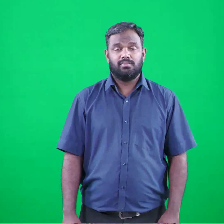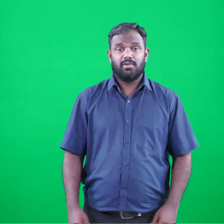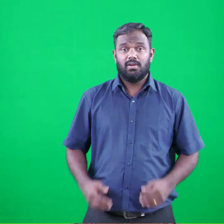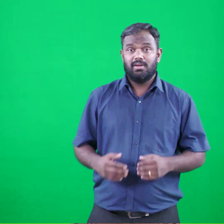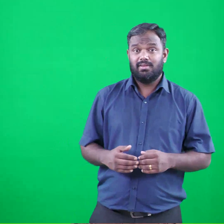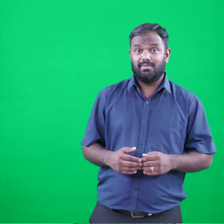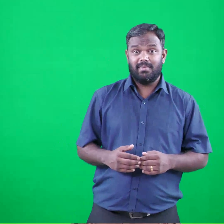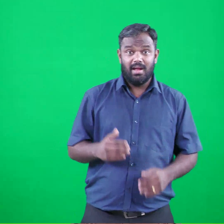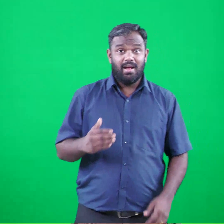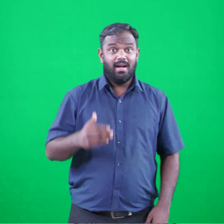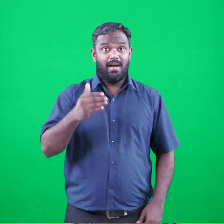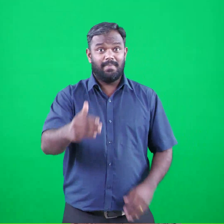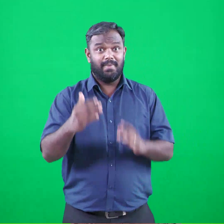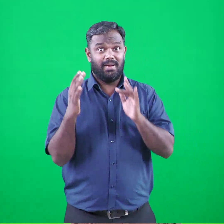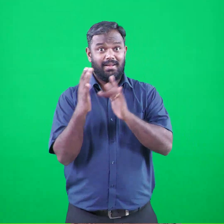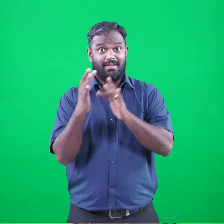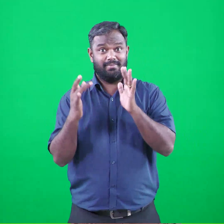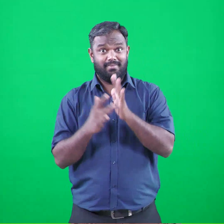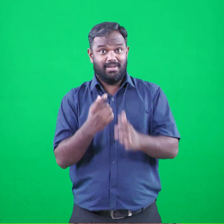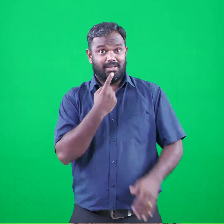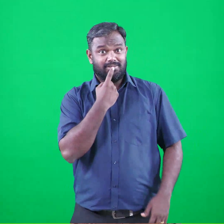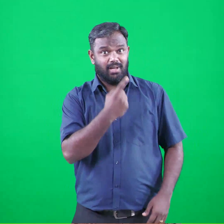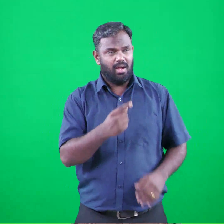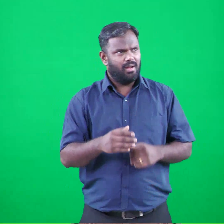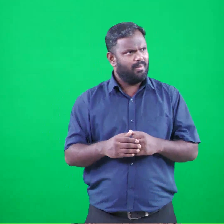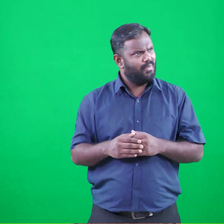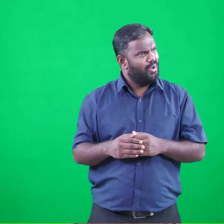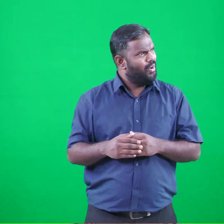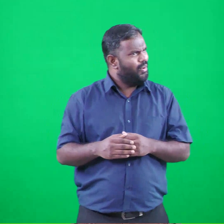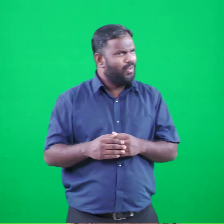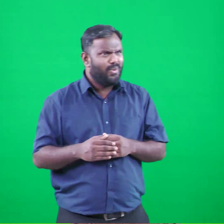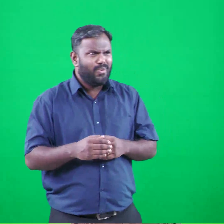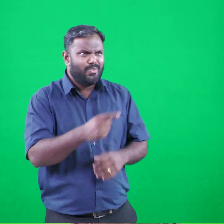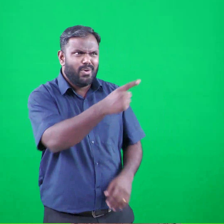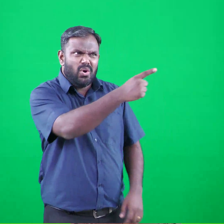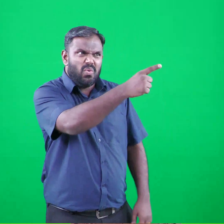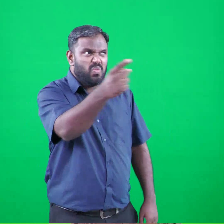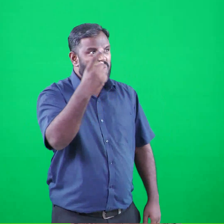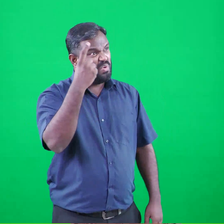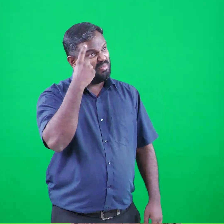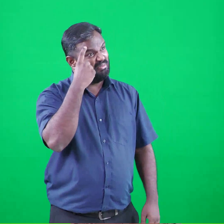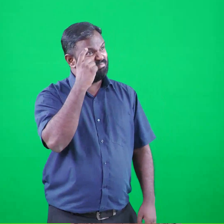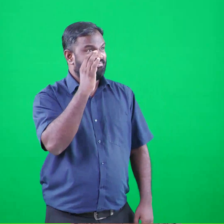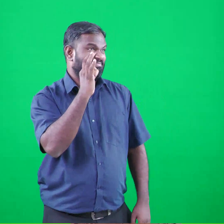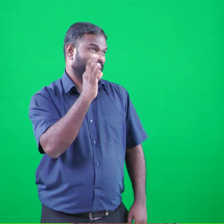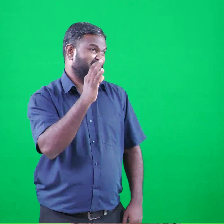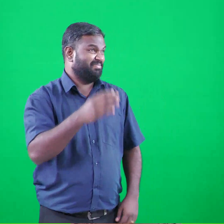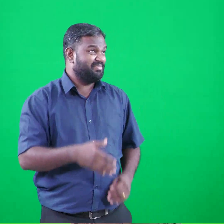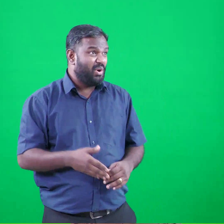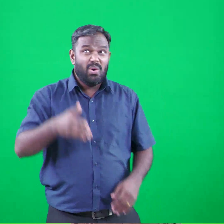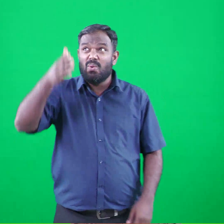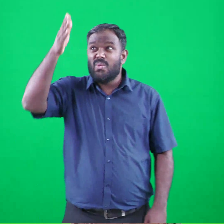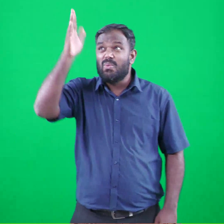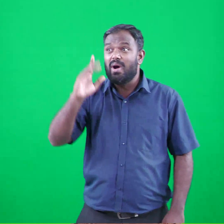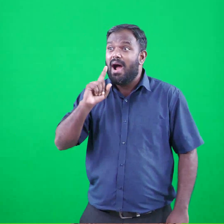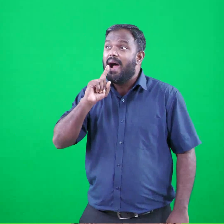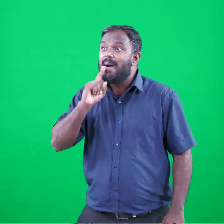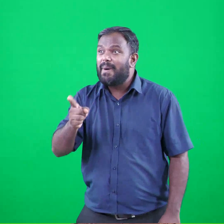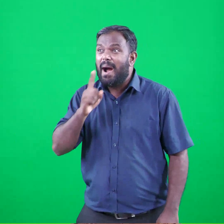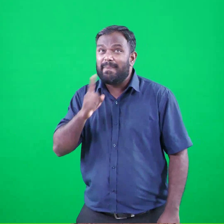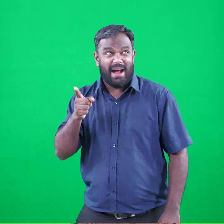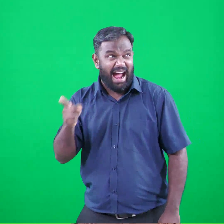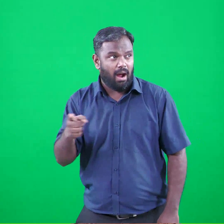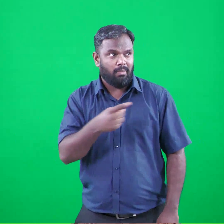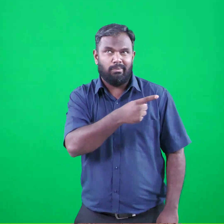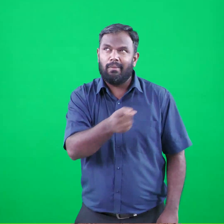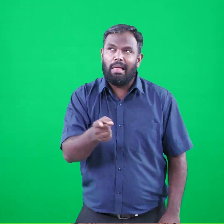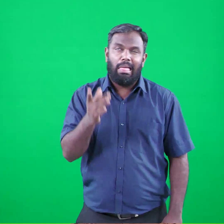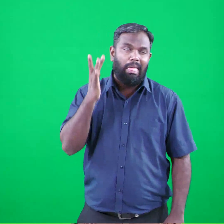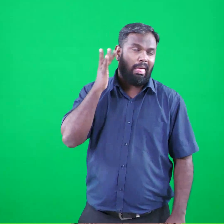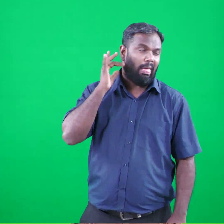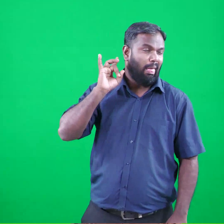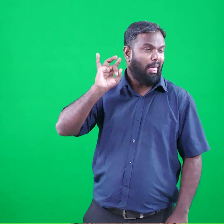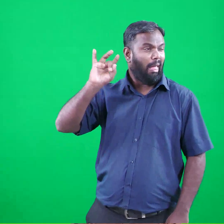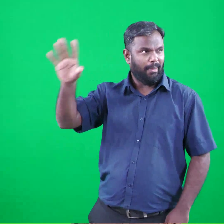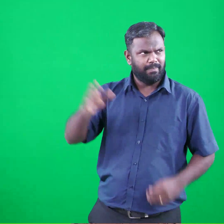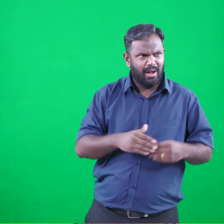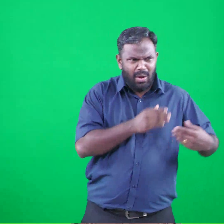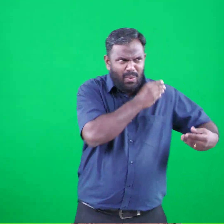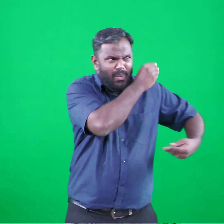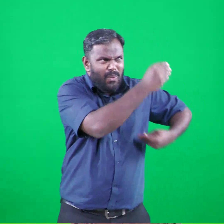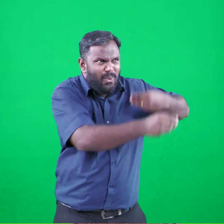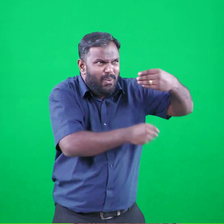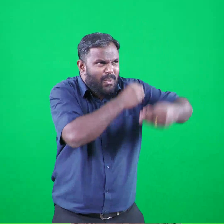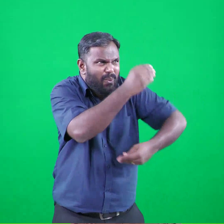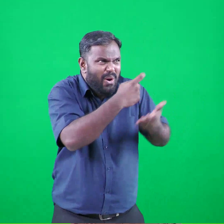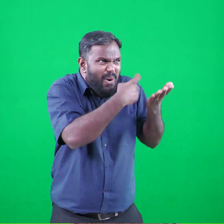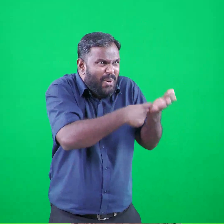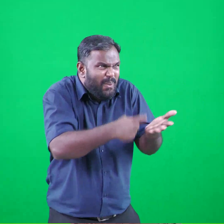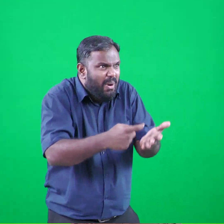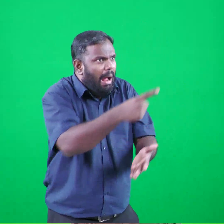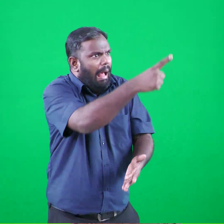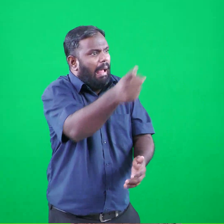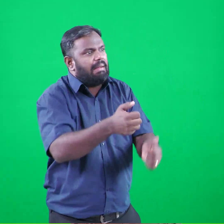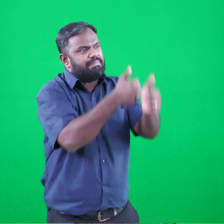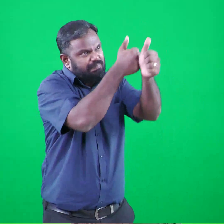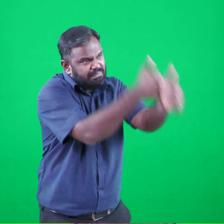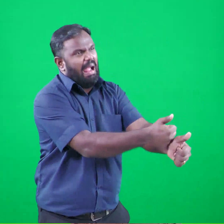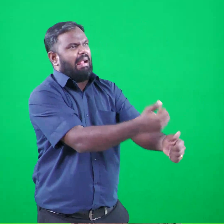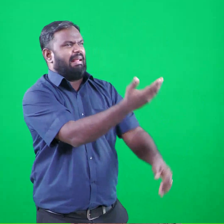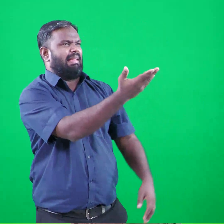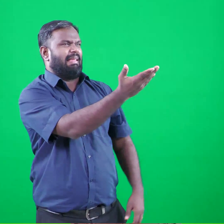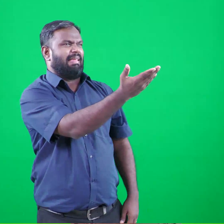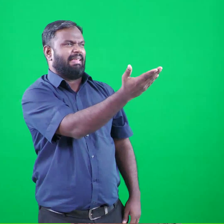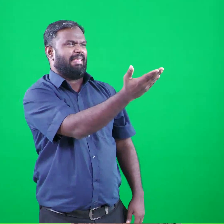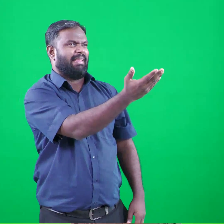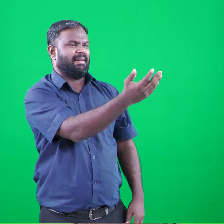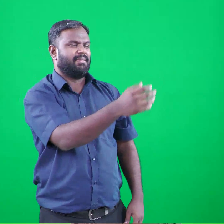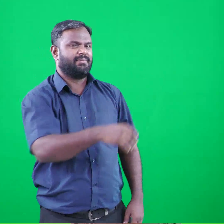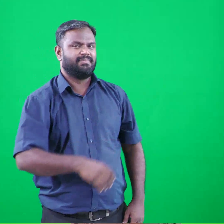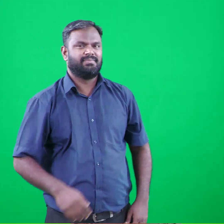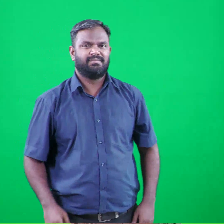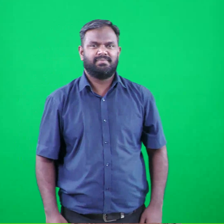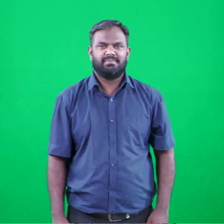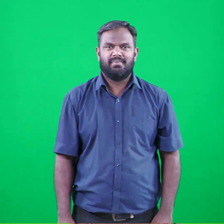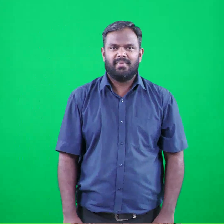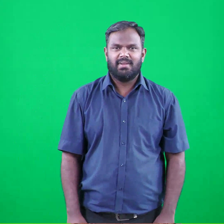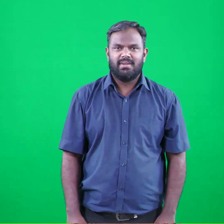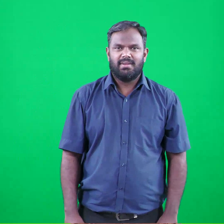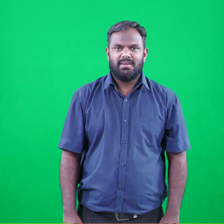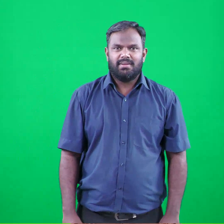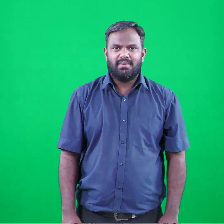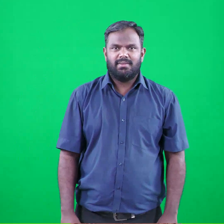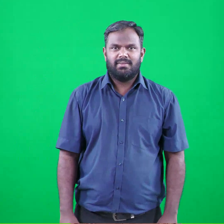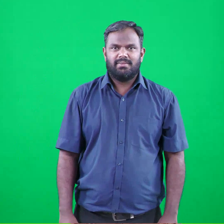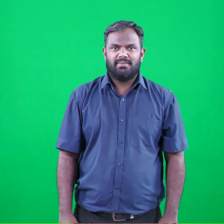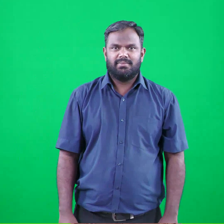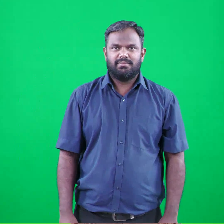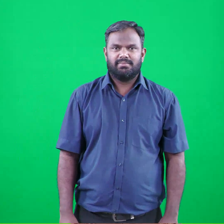He went on to say, "You neatly set aside the command of God to maintain your own tradition.